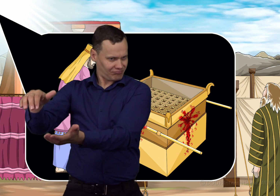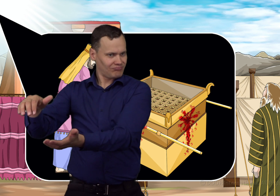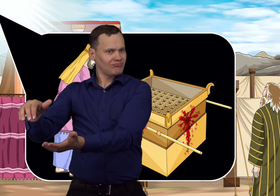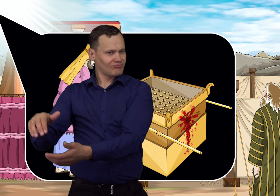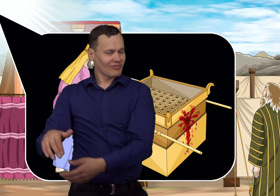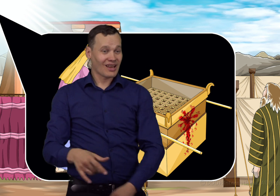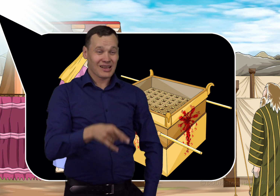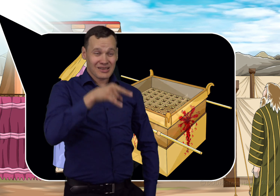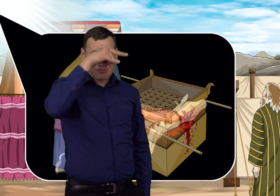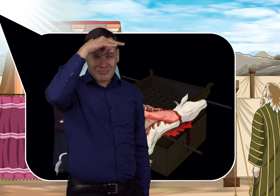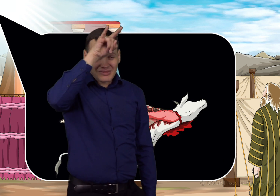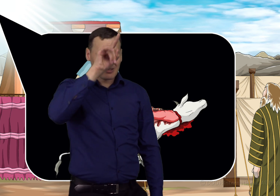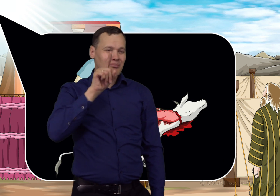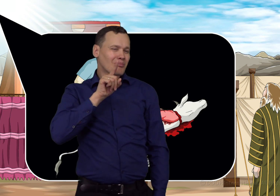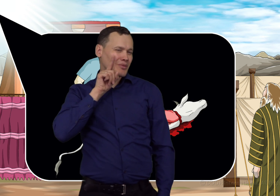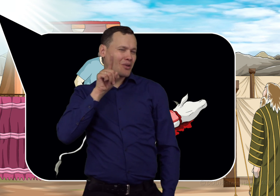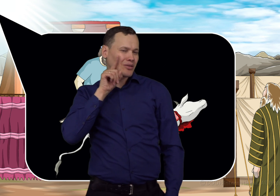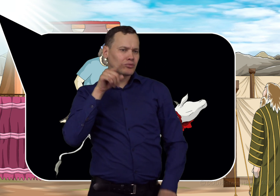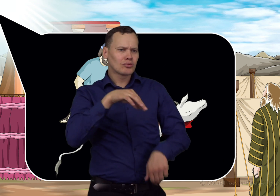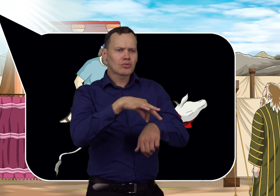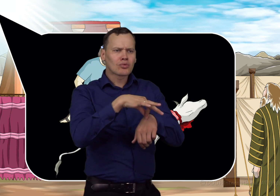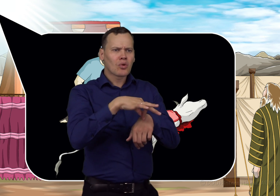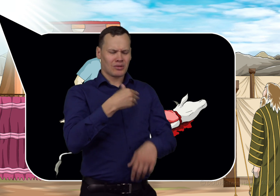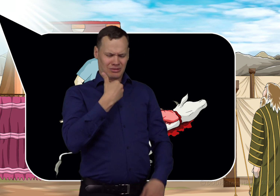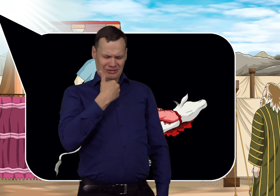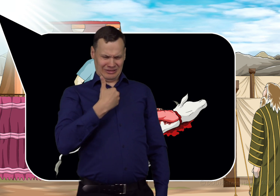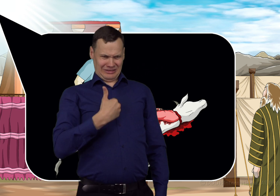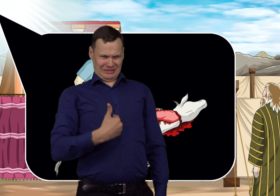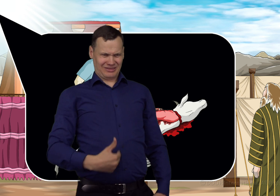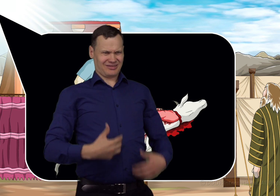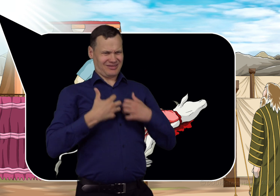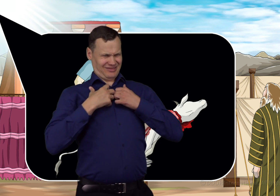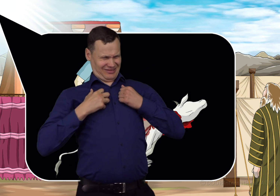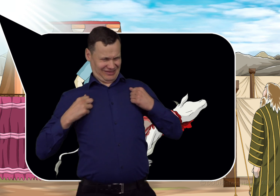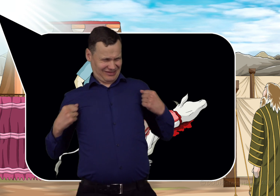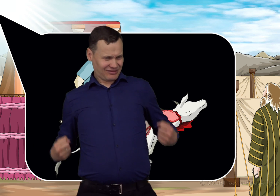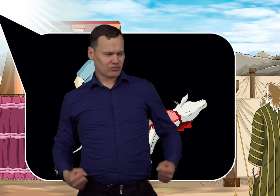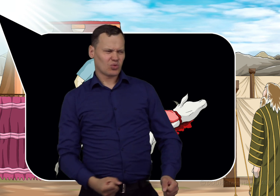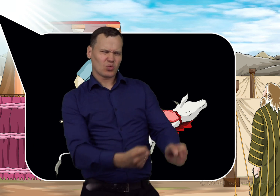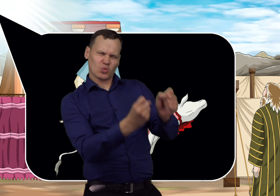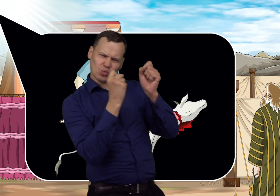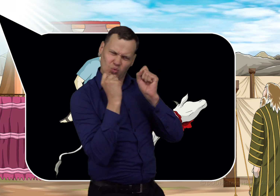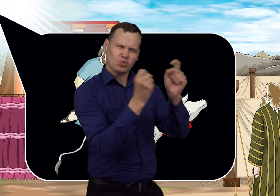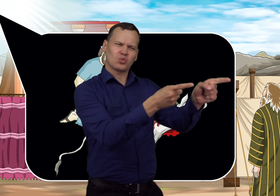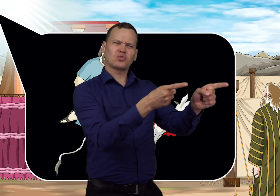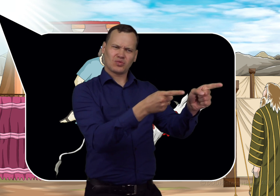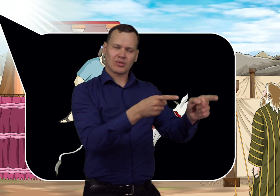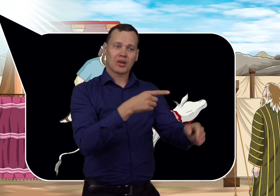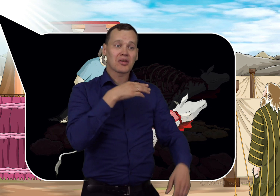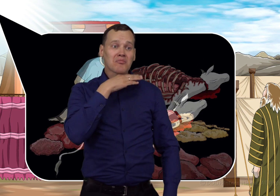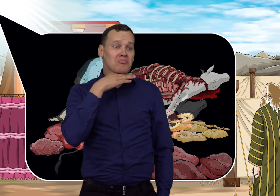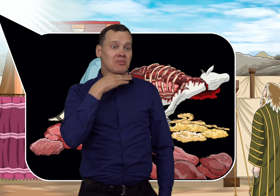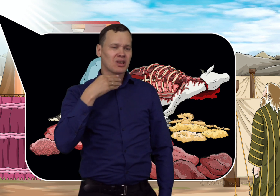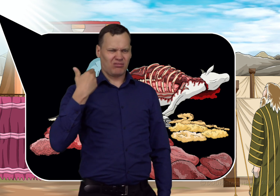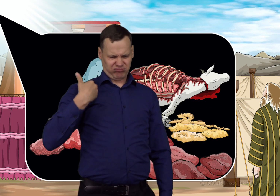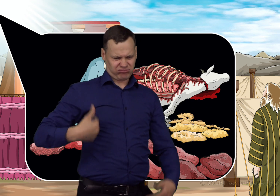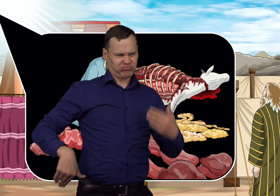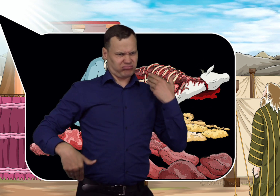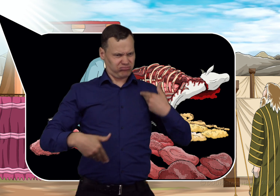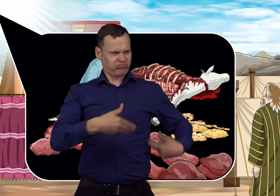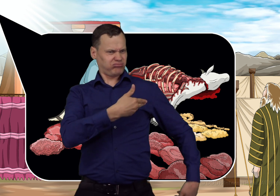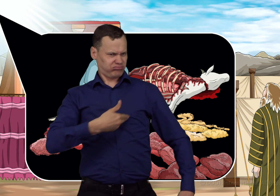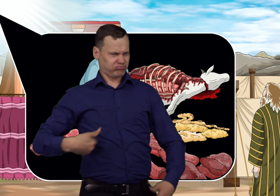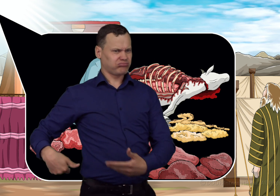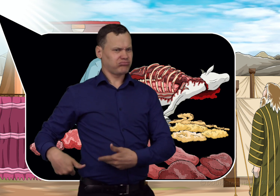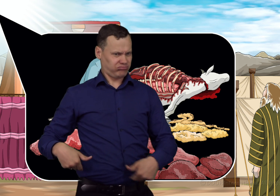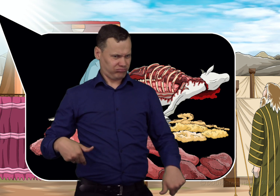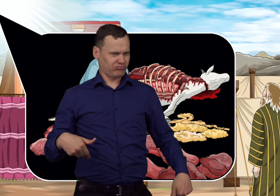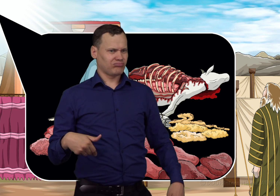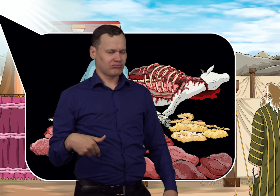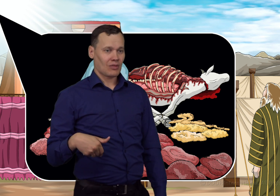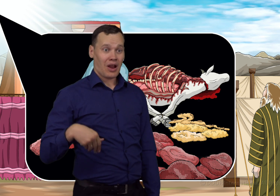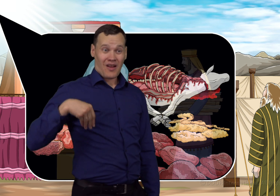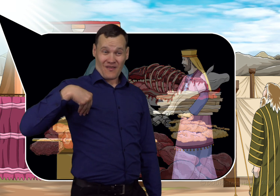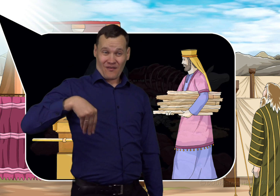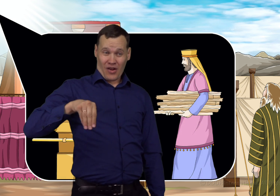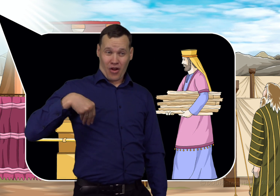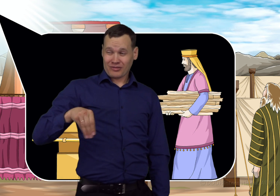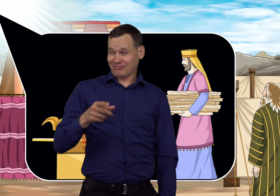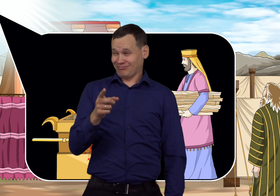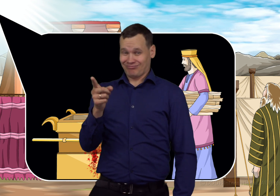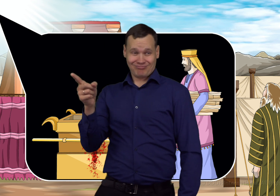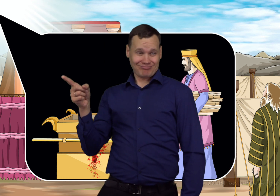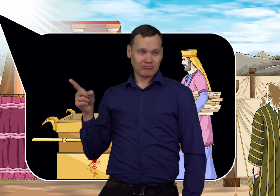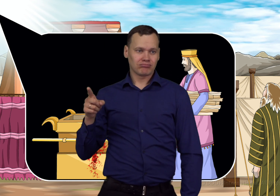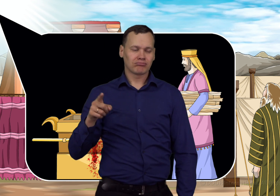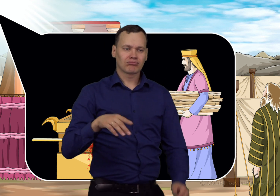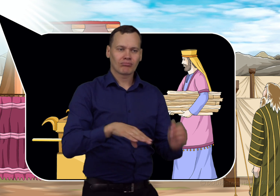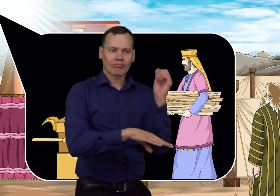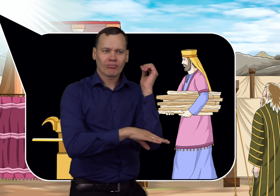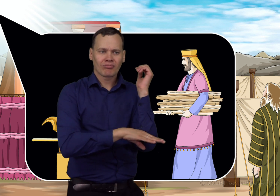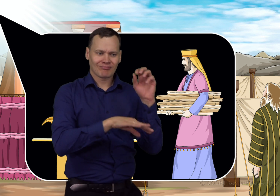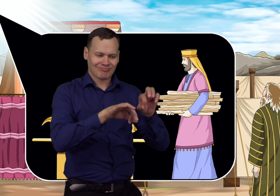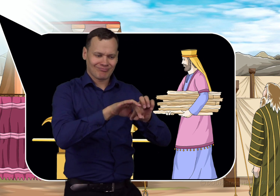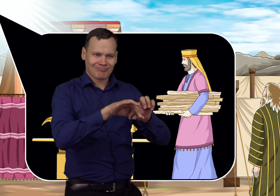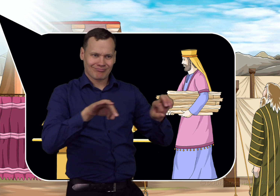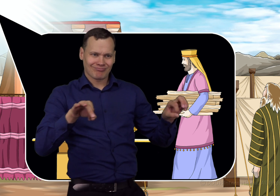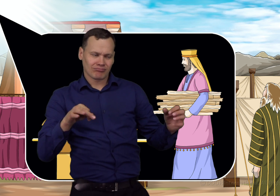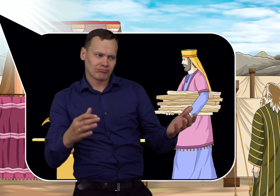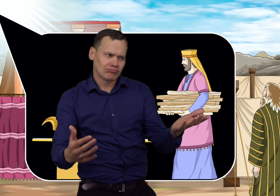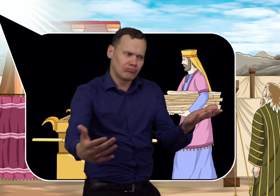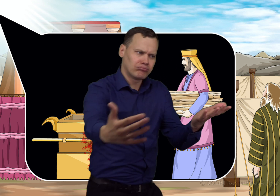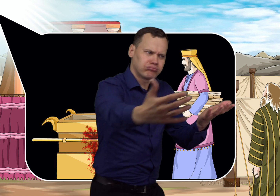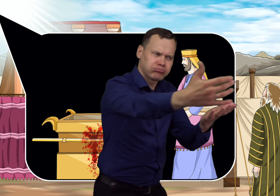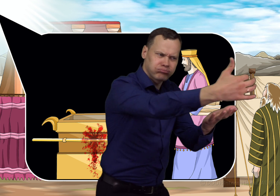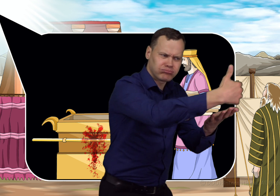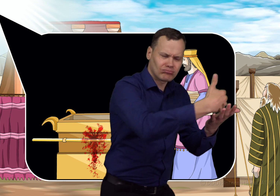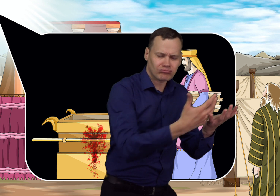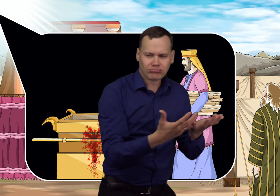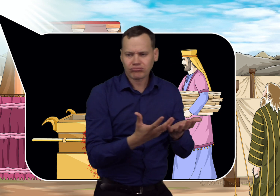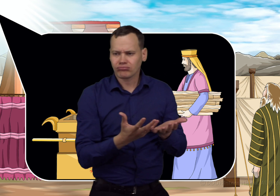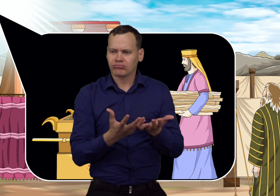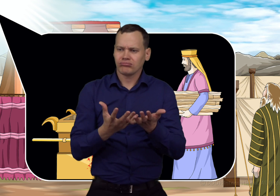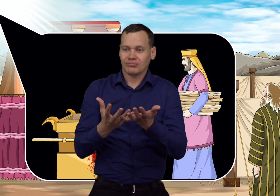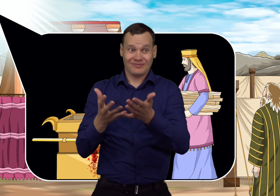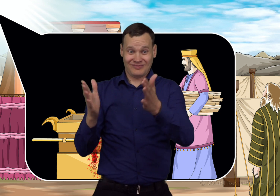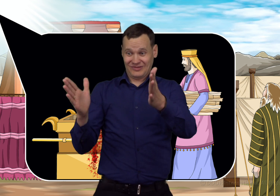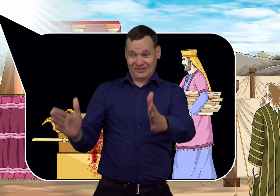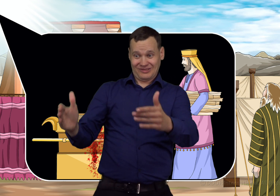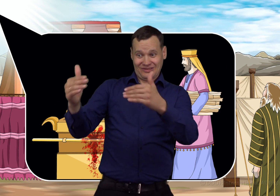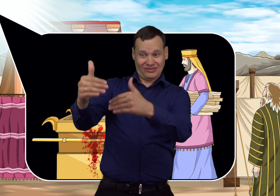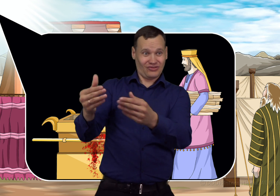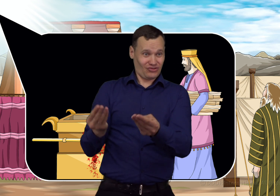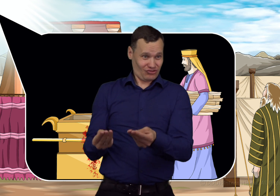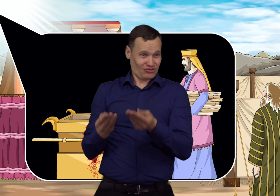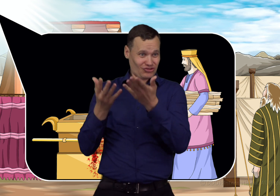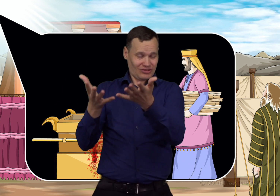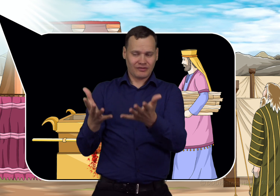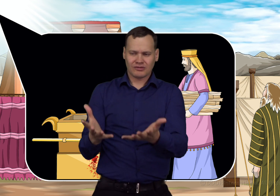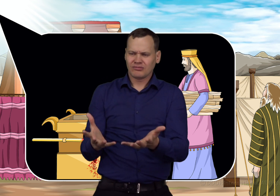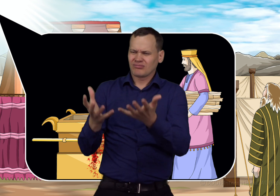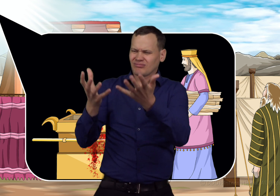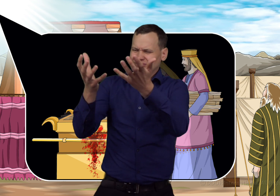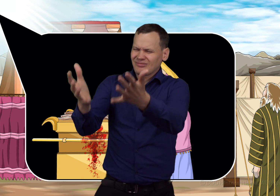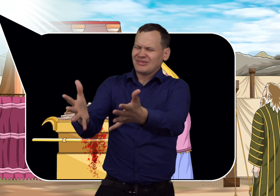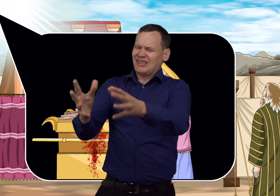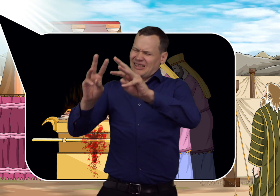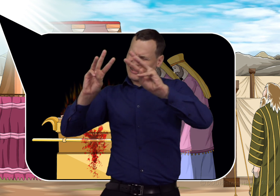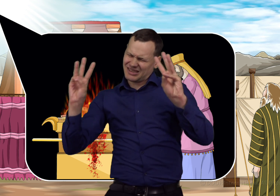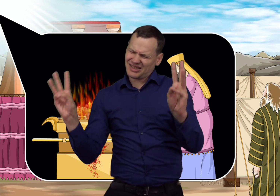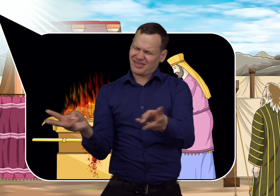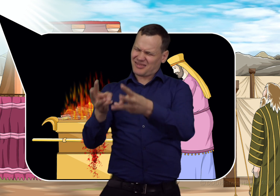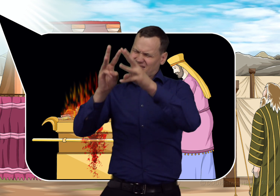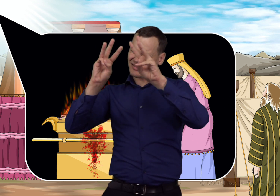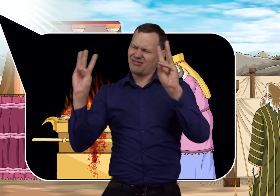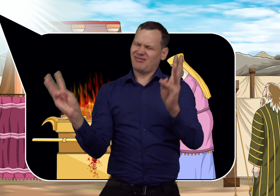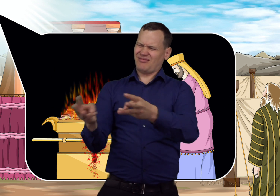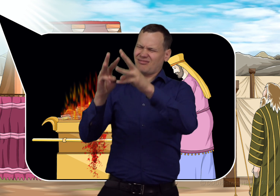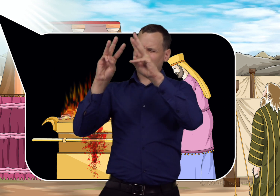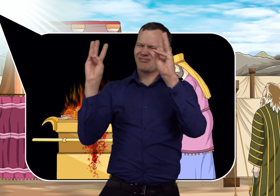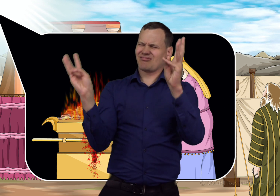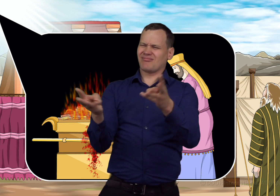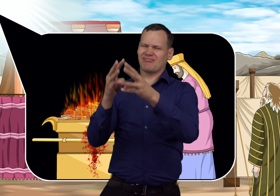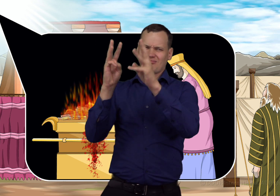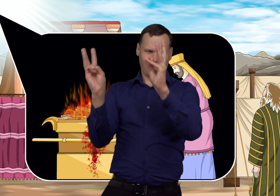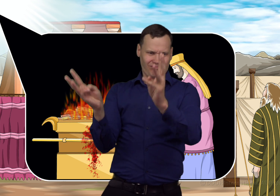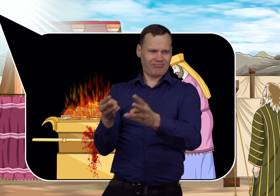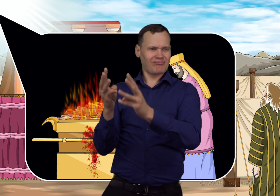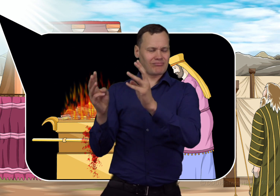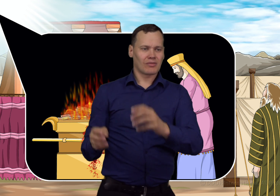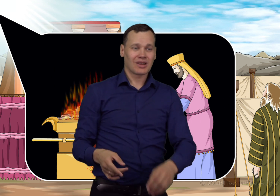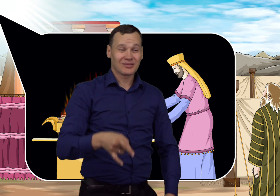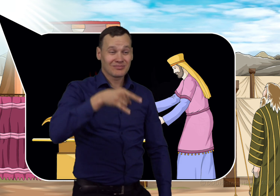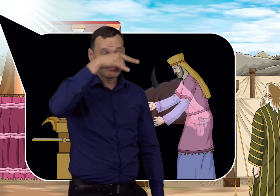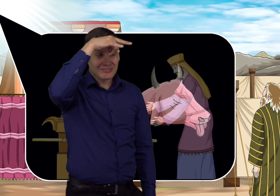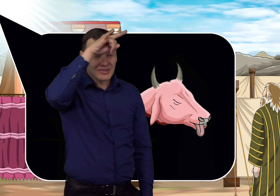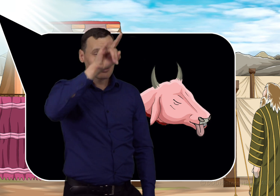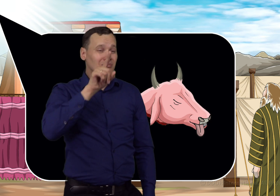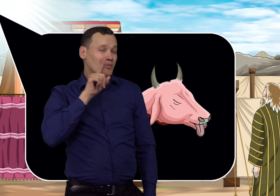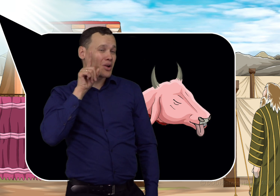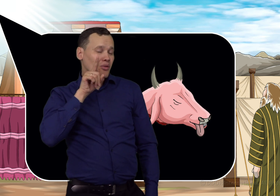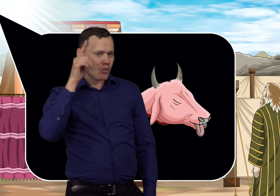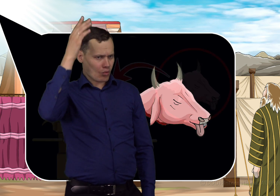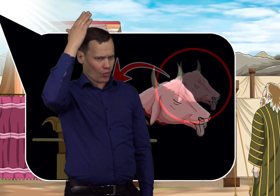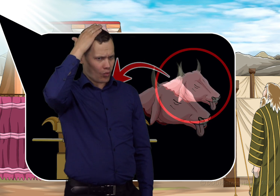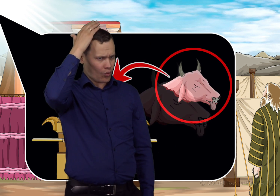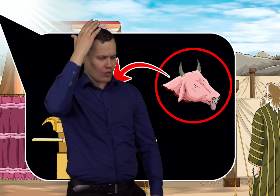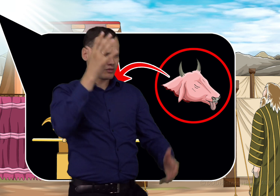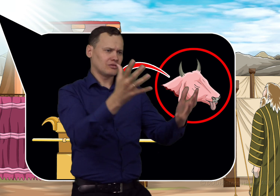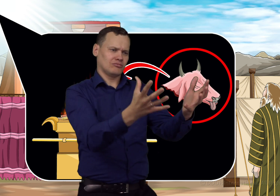Next, he is to skin the burnt offering and cut it into pieces. The sons of Aaron the priest shall put a fire on the altar and arrange wood on the fire.